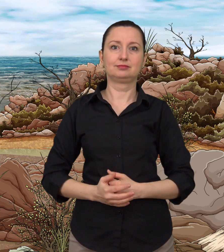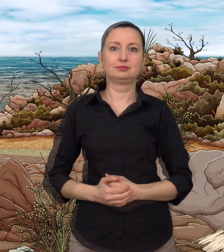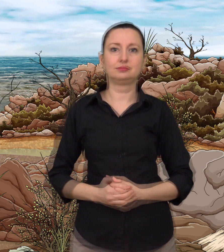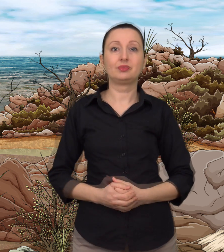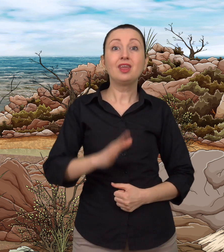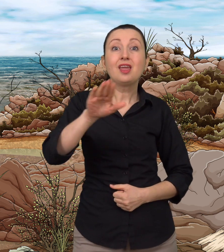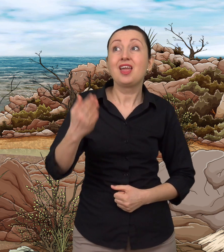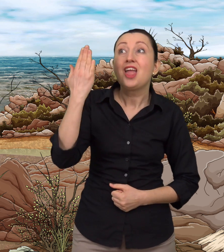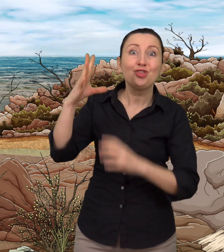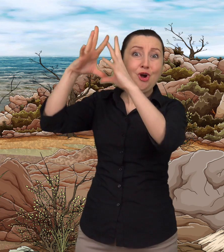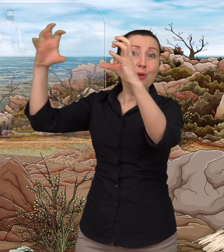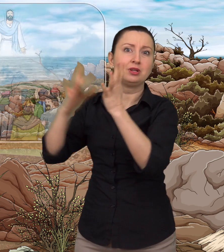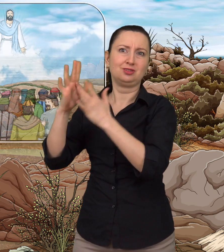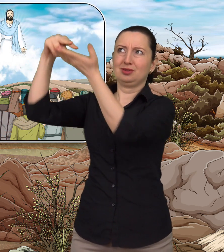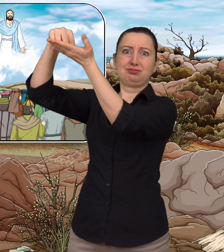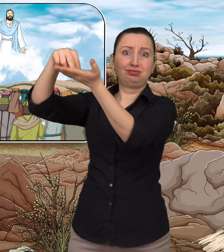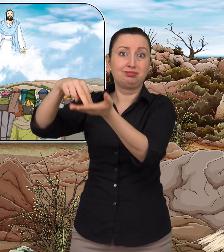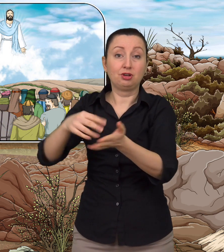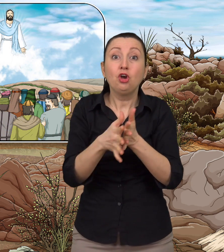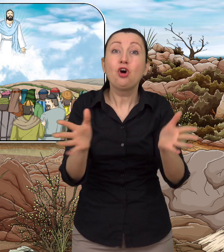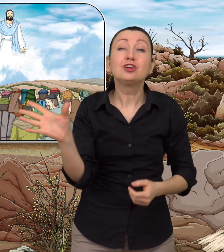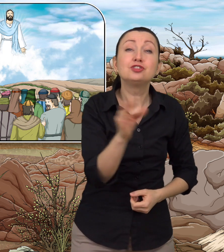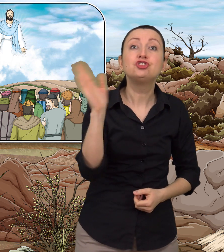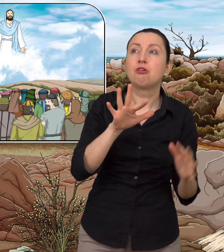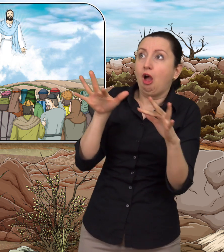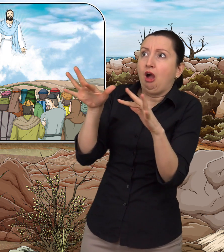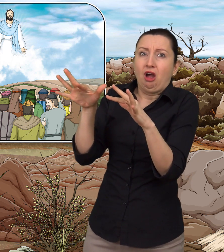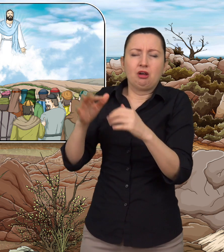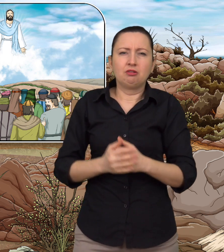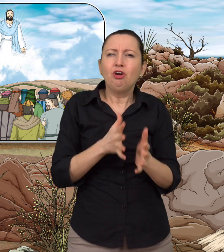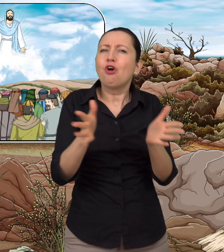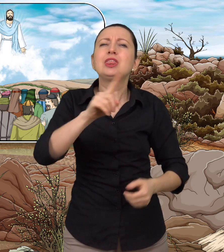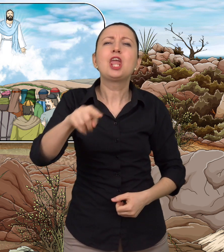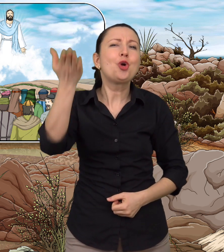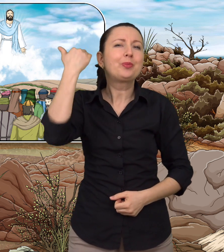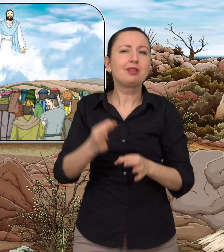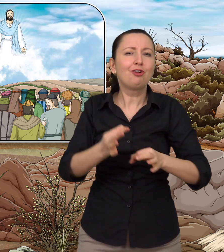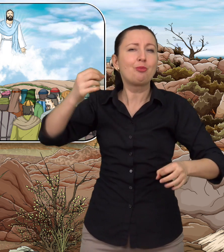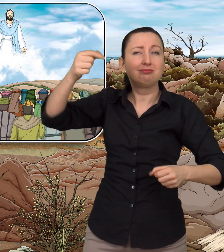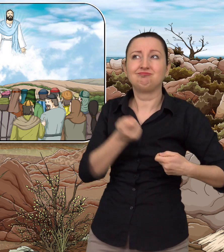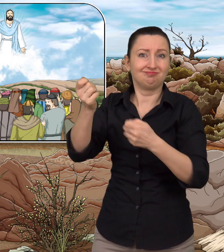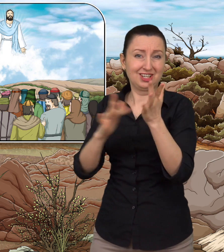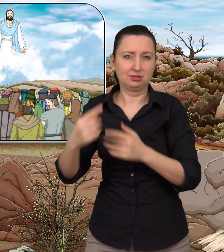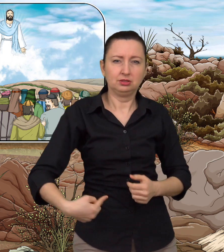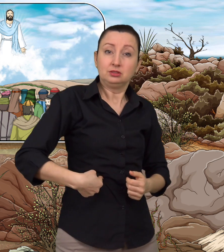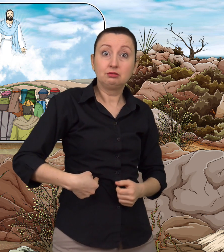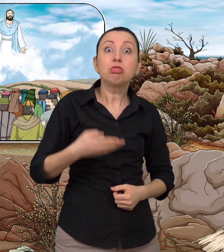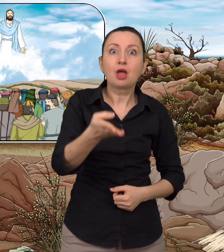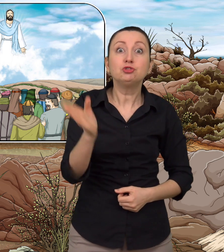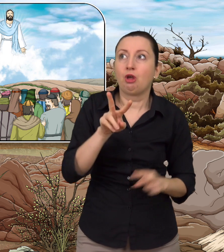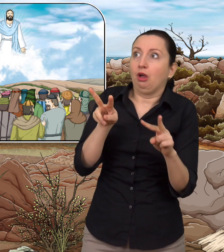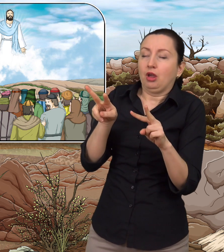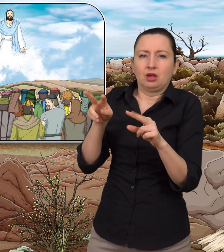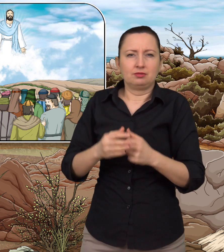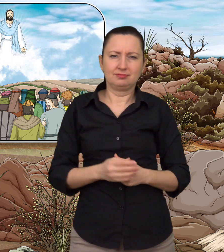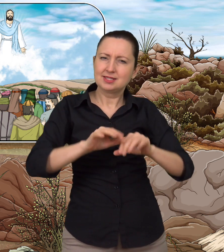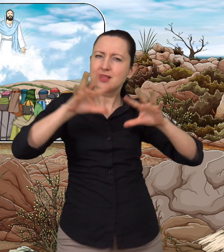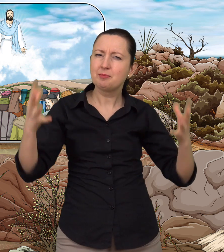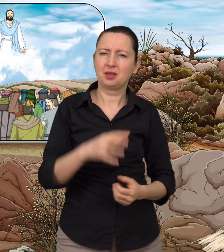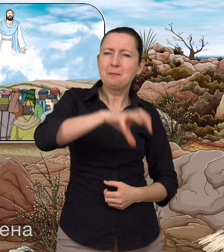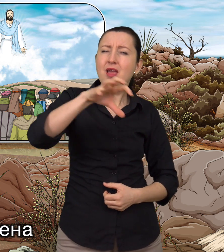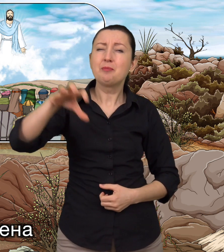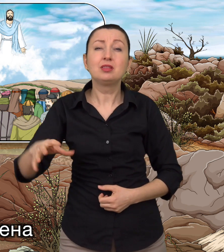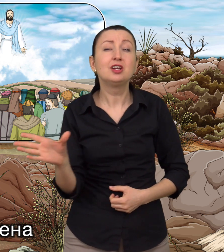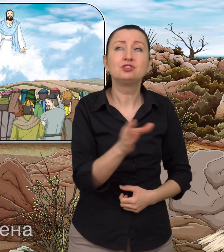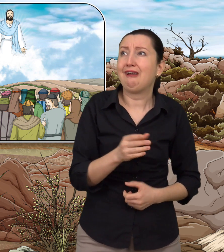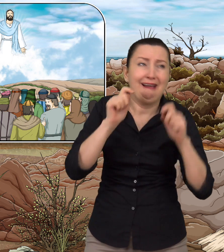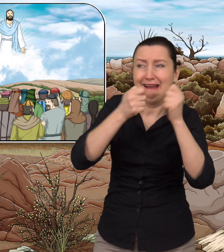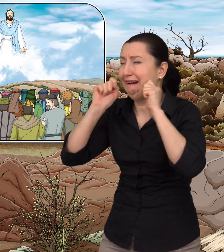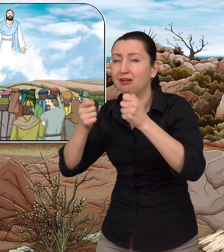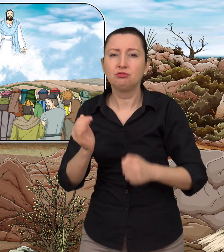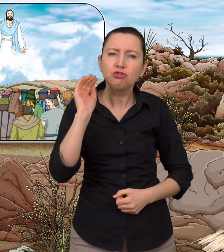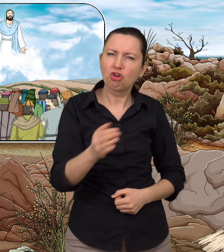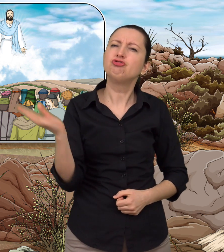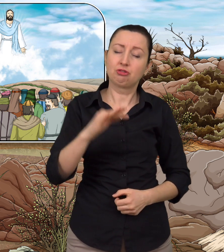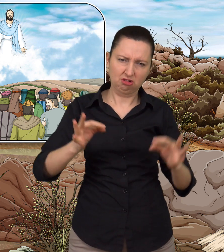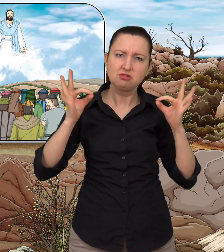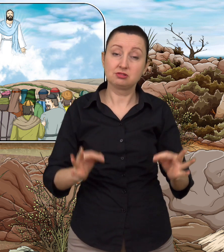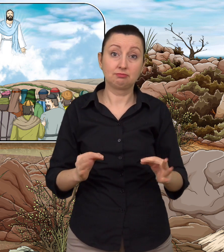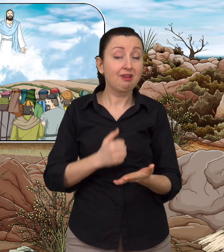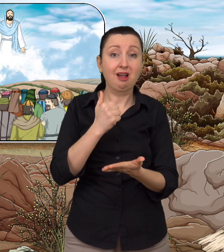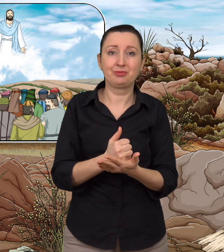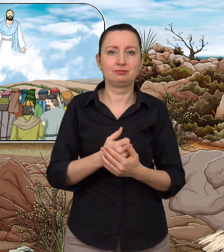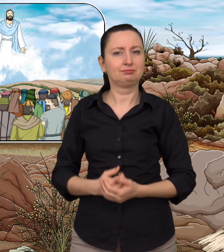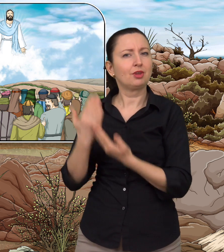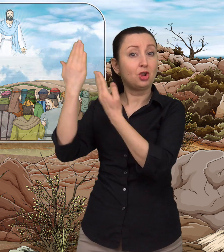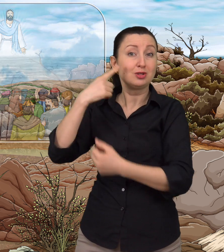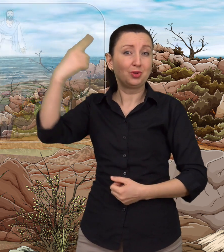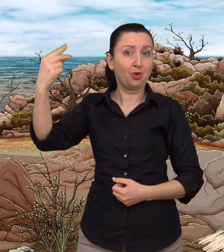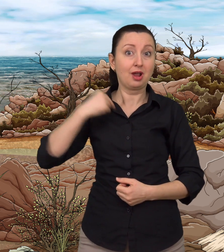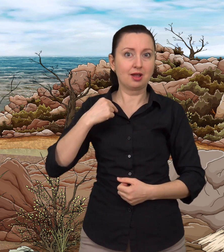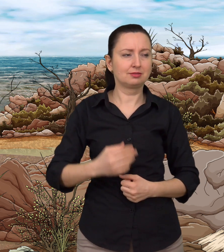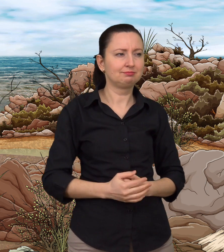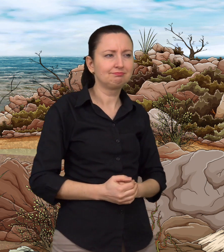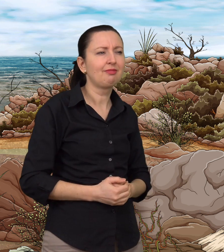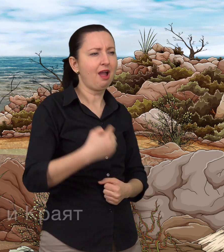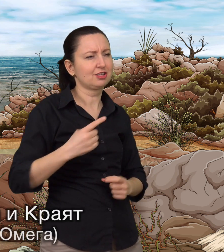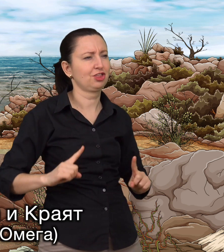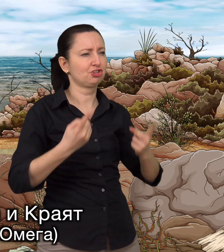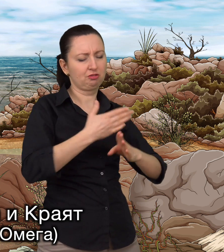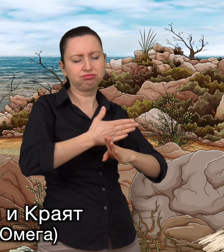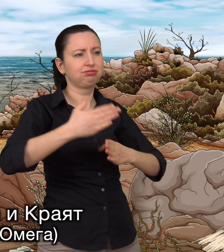Behold, He is coming with the clouds, and every eye will see Him—even those who pierced Him. And all the tribes of the earth will mourn because of Him. So shall it be! Amen.